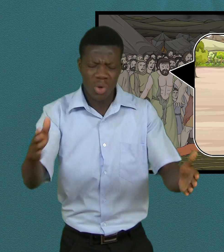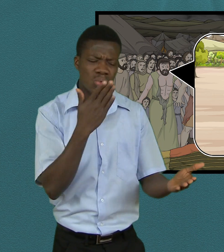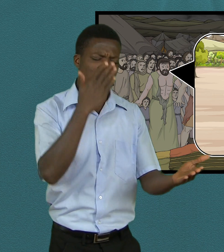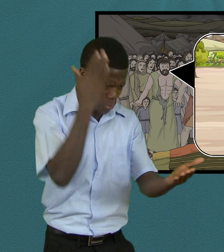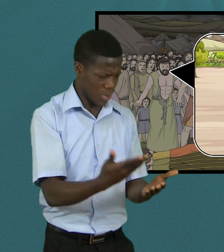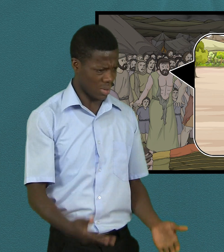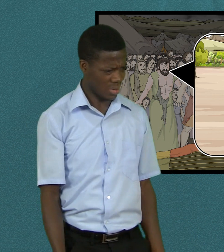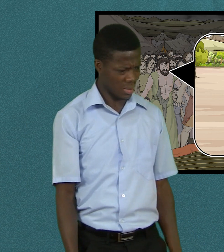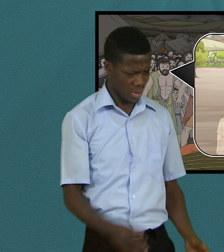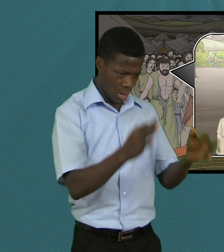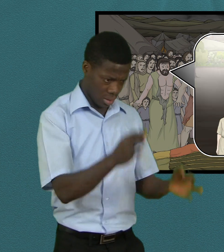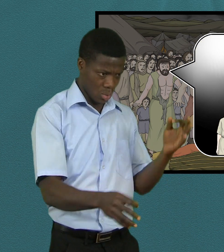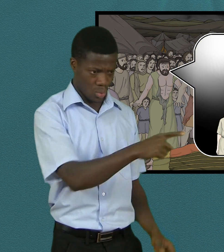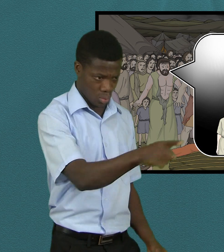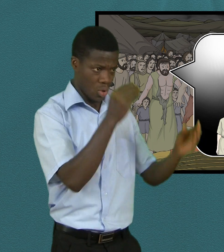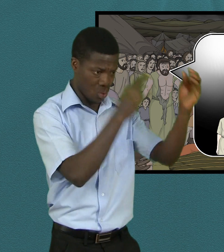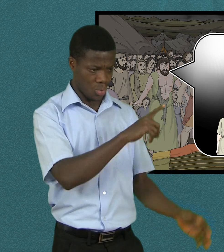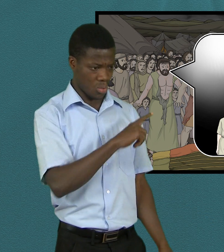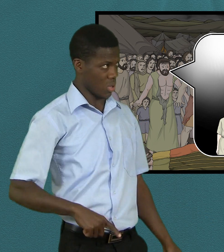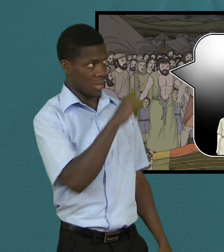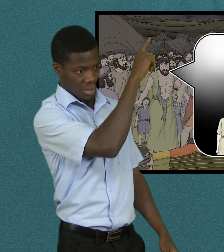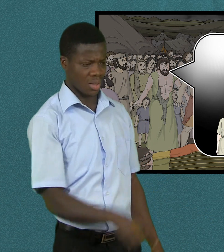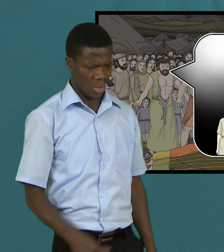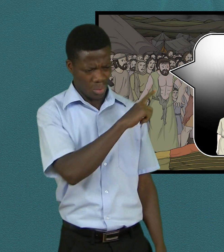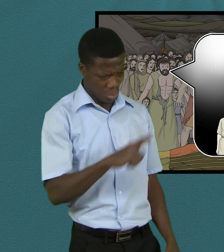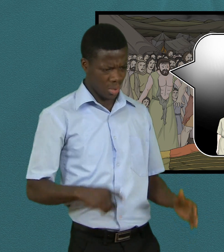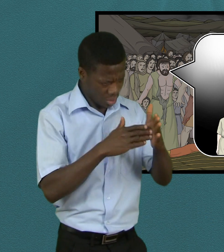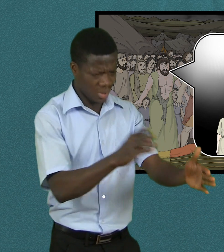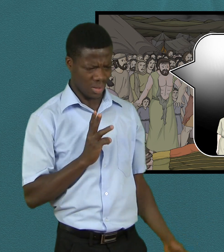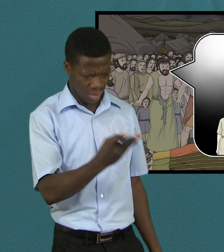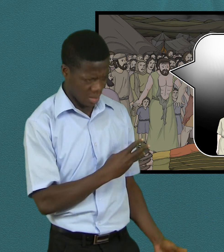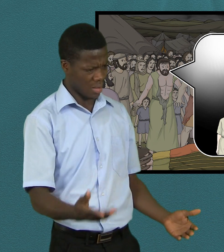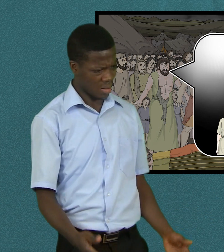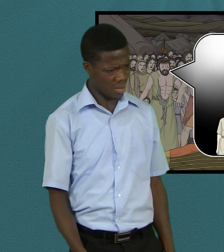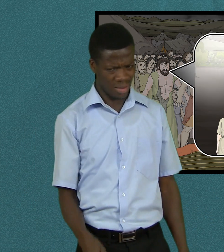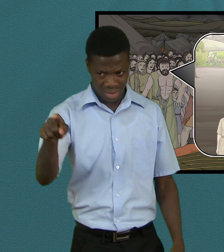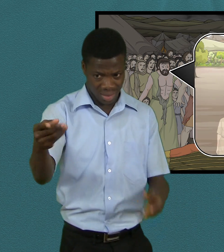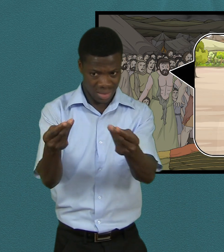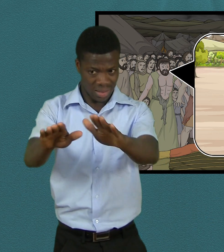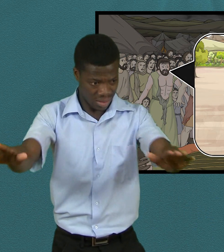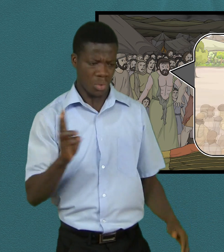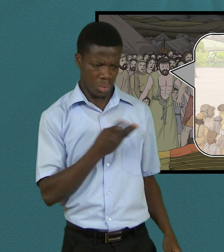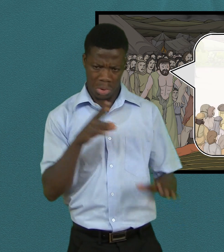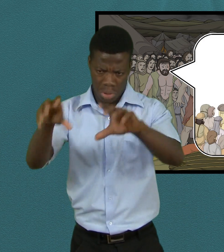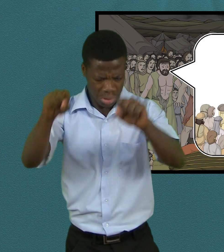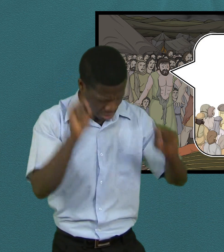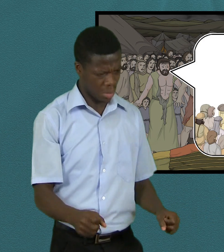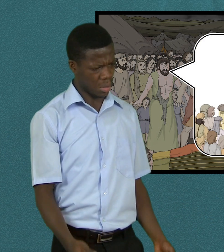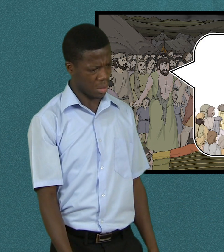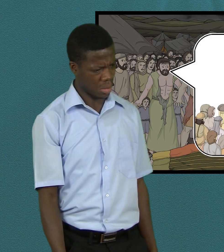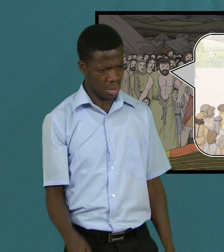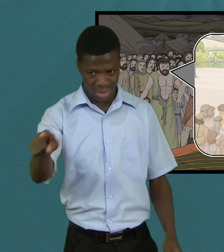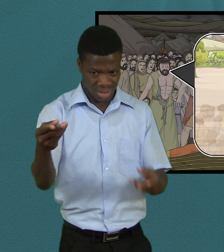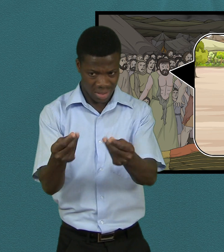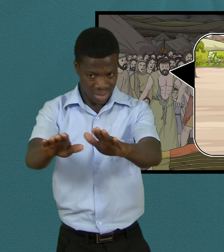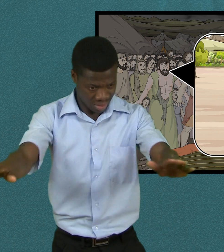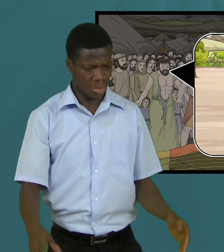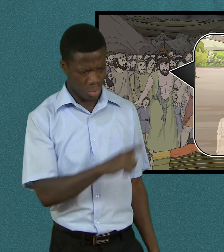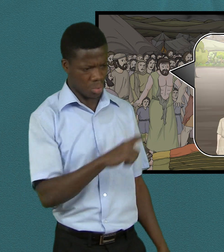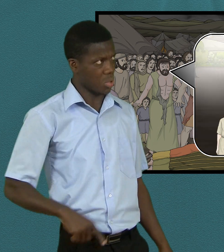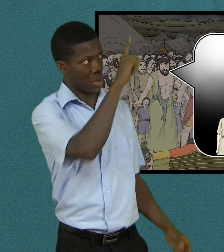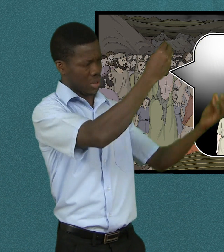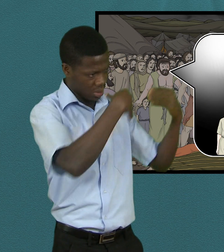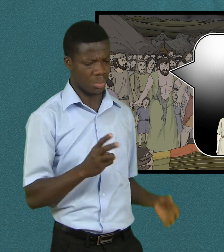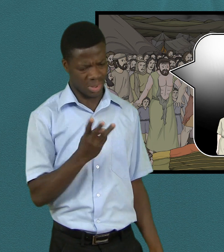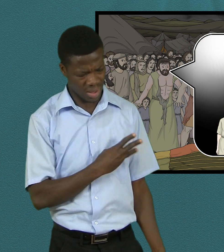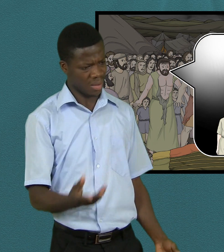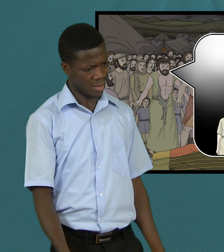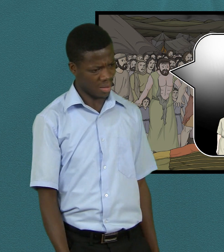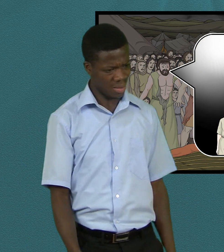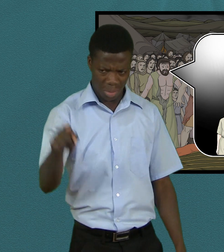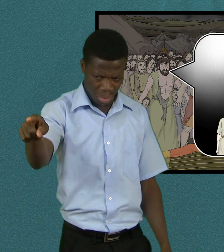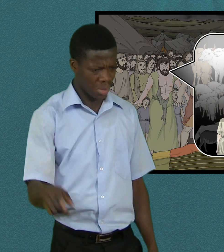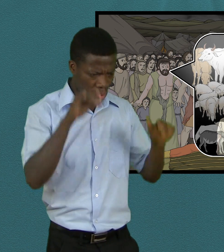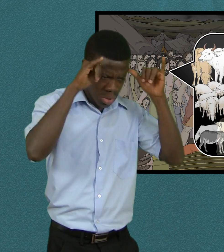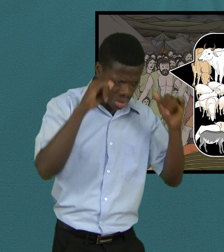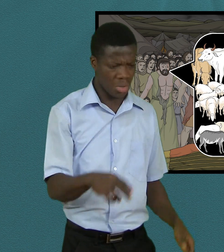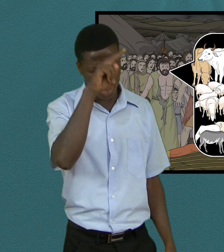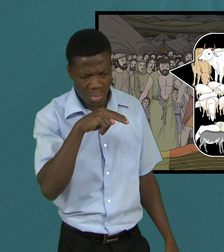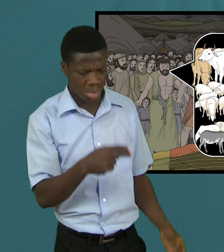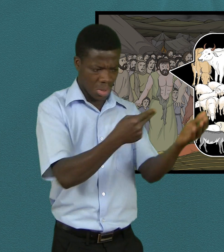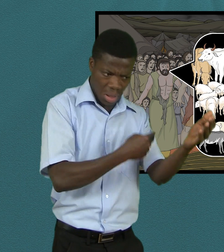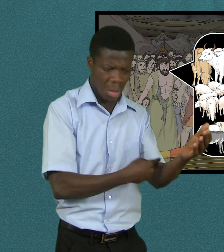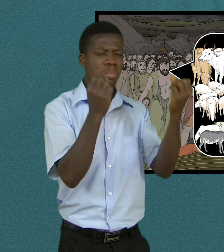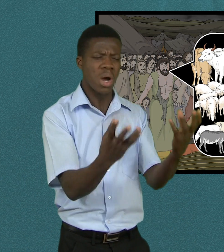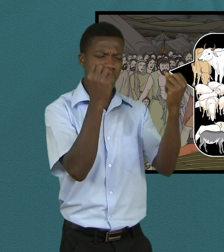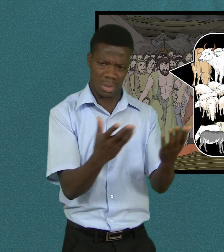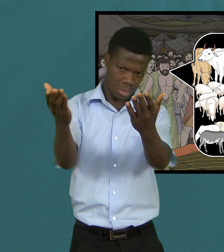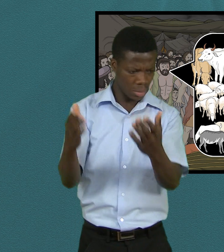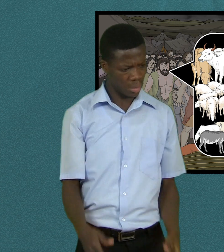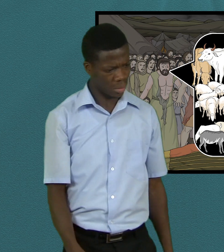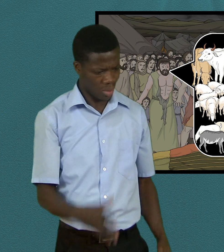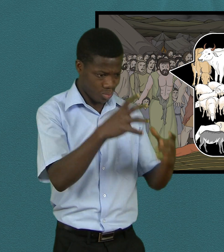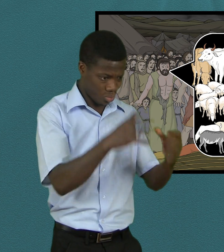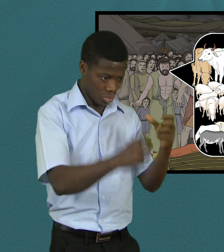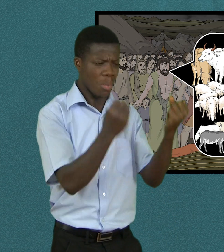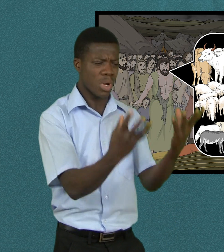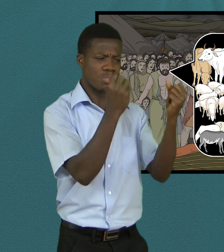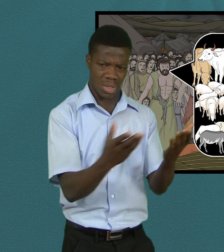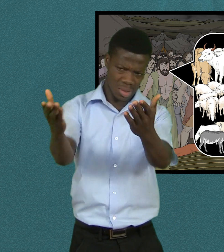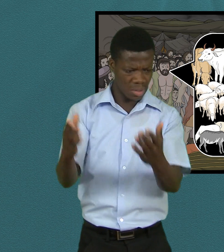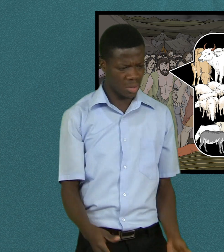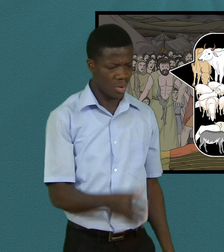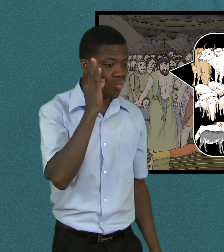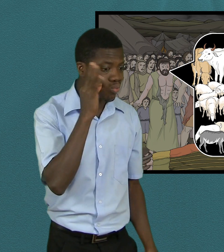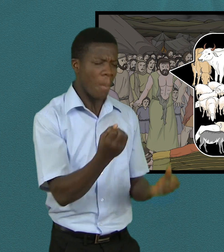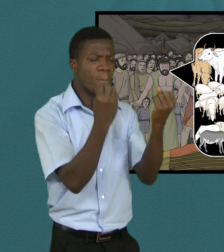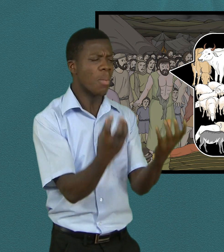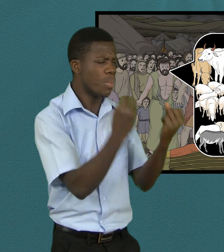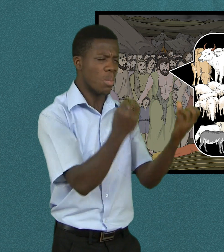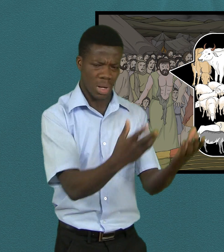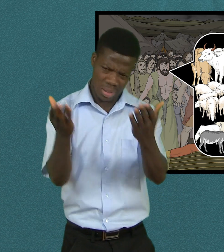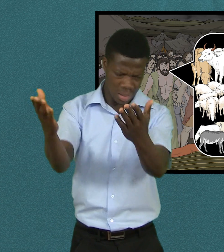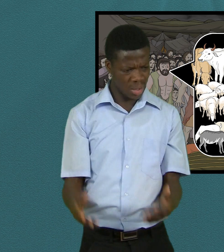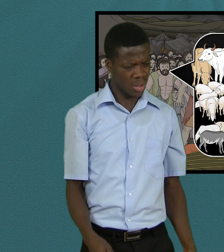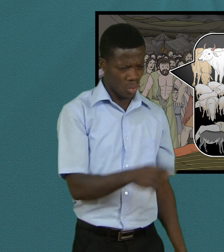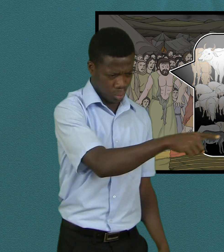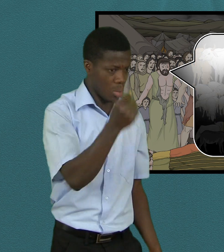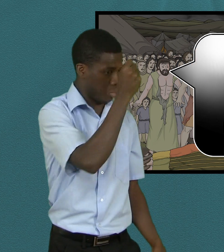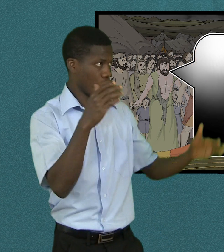If the LORD delights in us, He will bring us into this land, a land flowing with milk and honey, and He will give it to us.